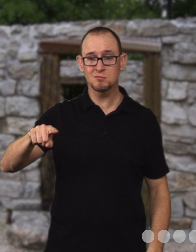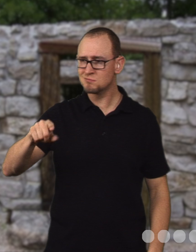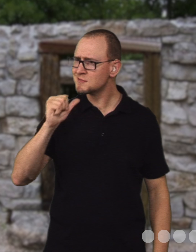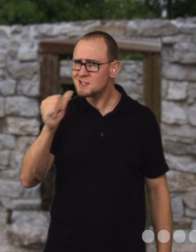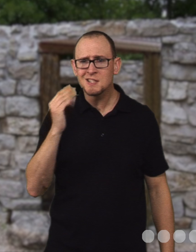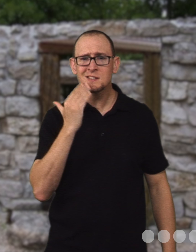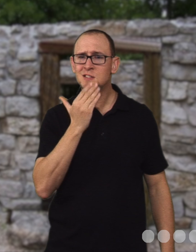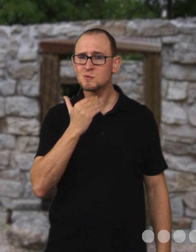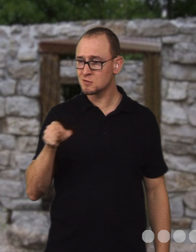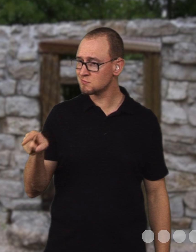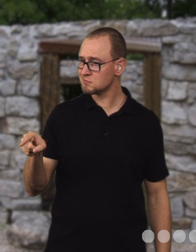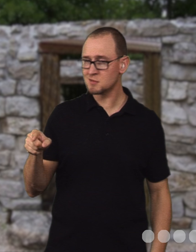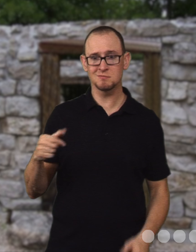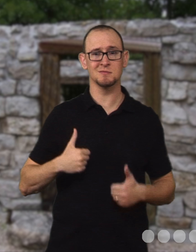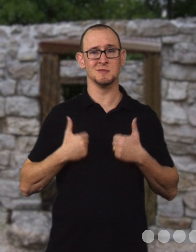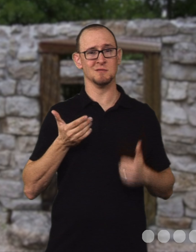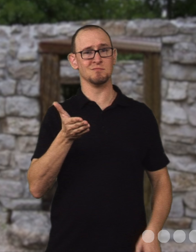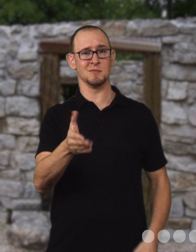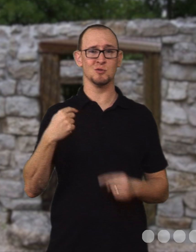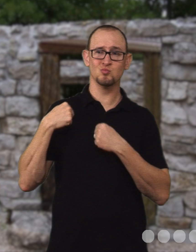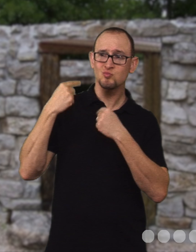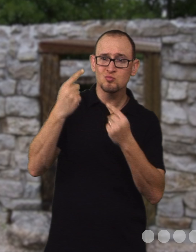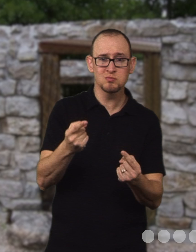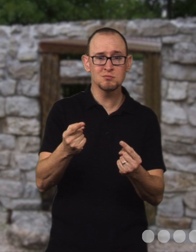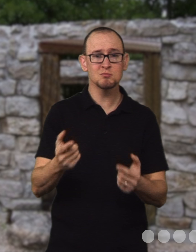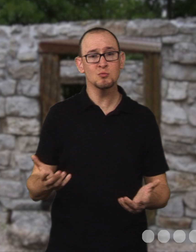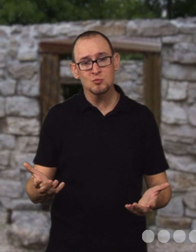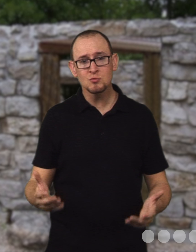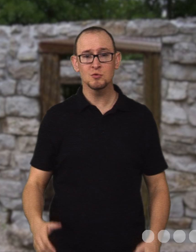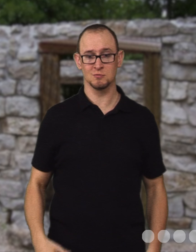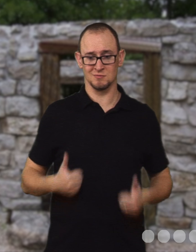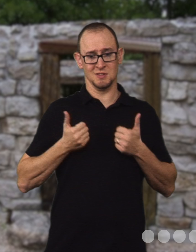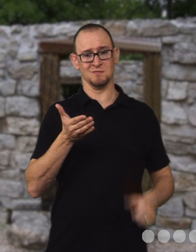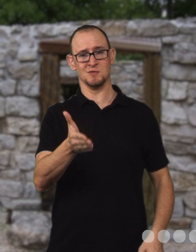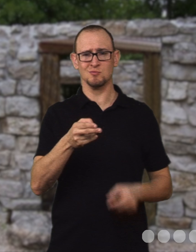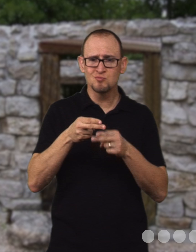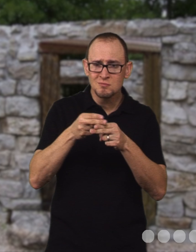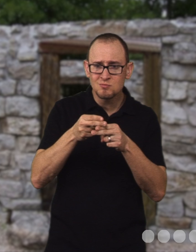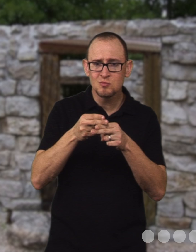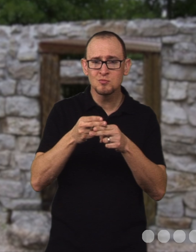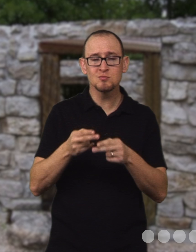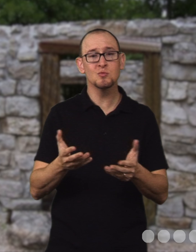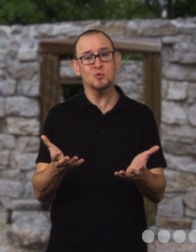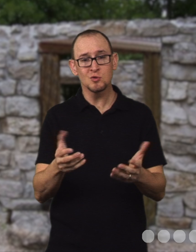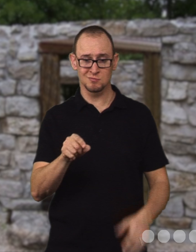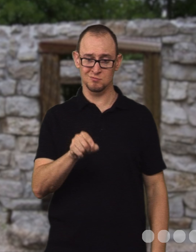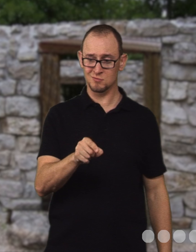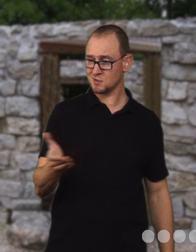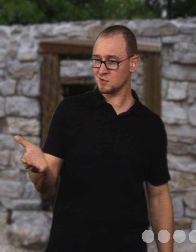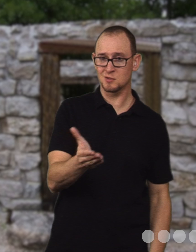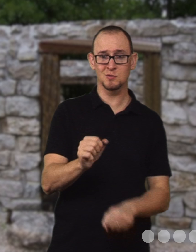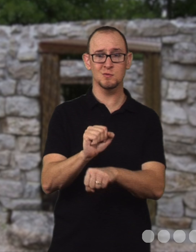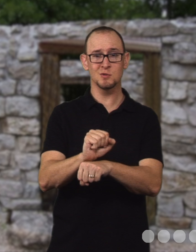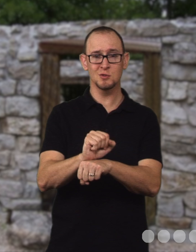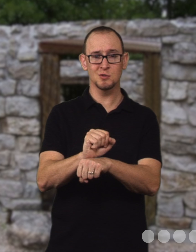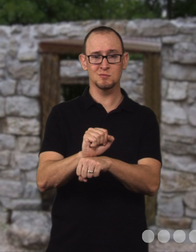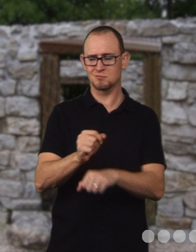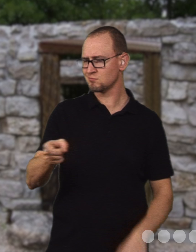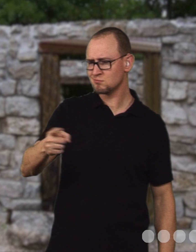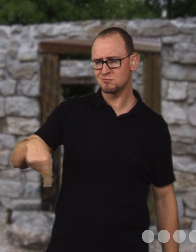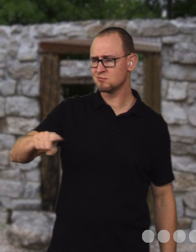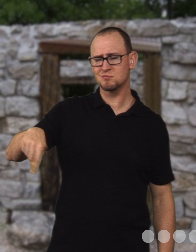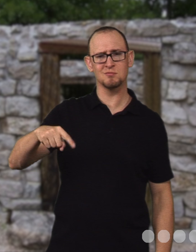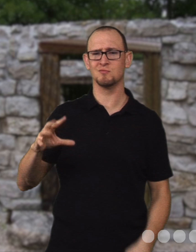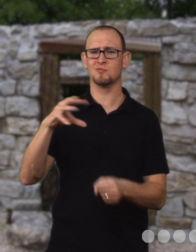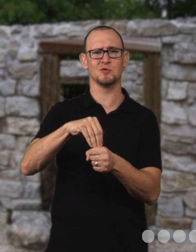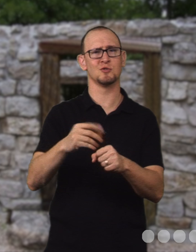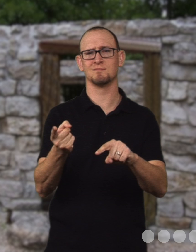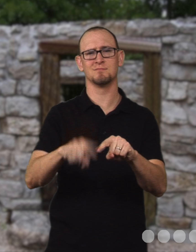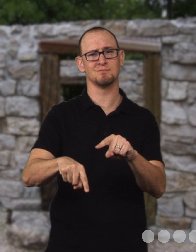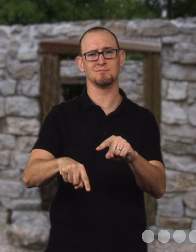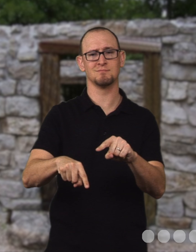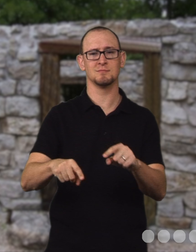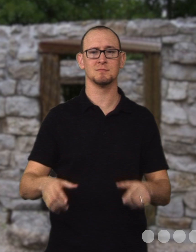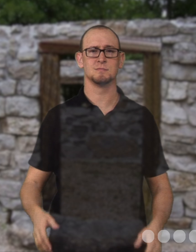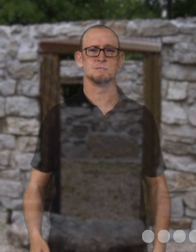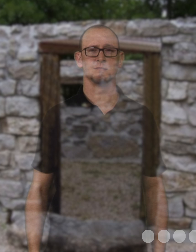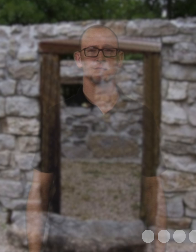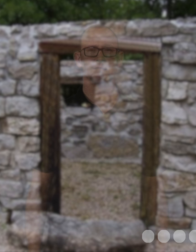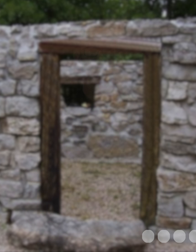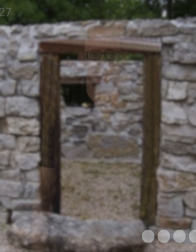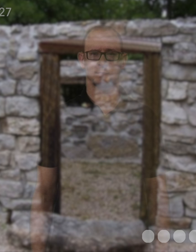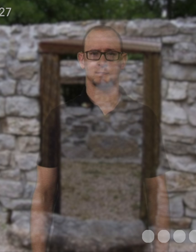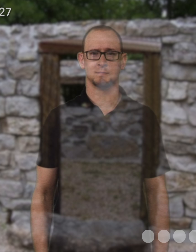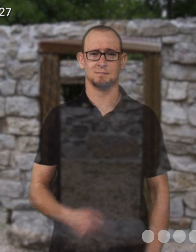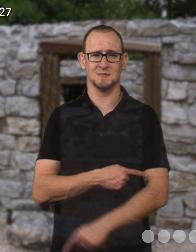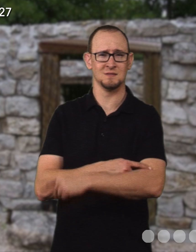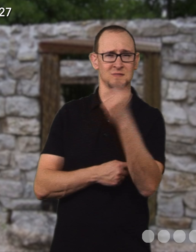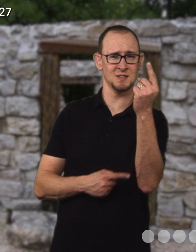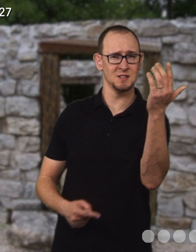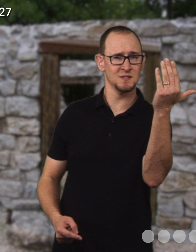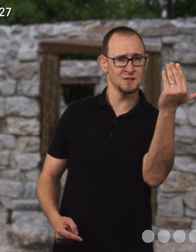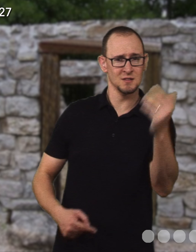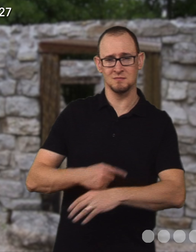A temporary resident or hired hand shall not eat the Passover.